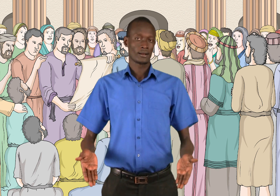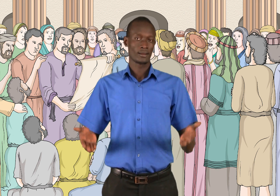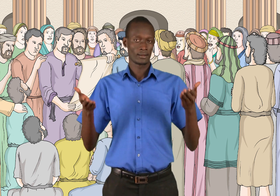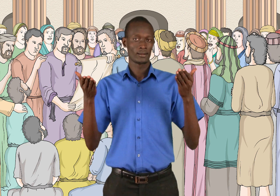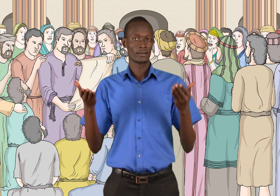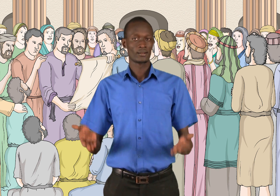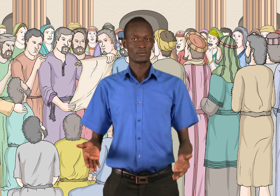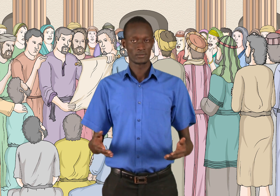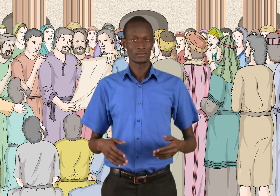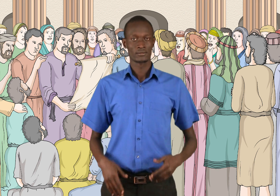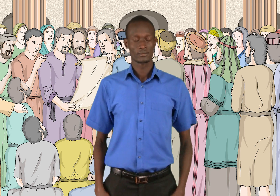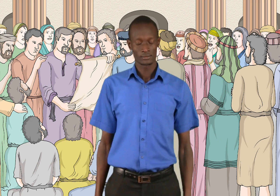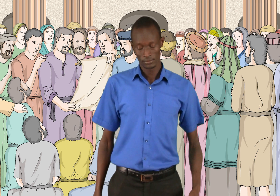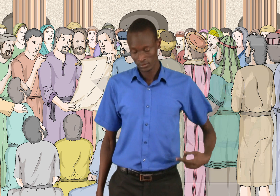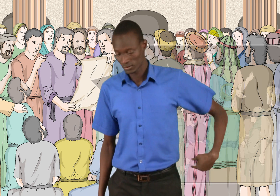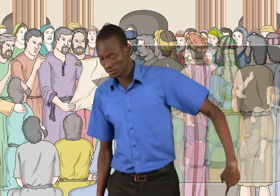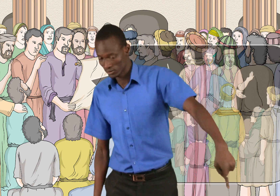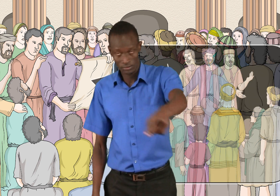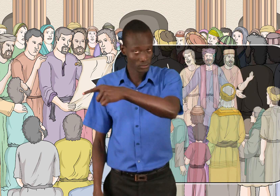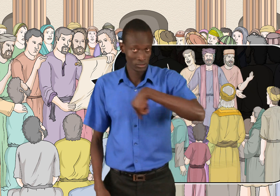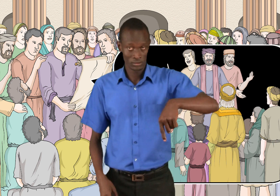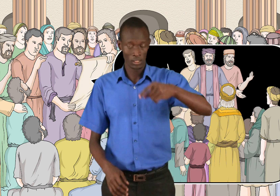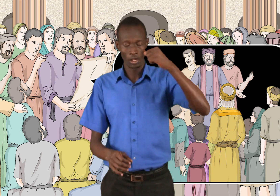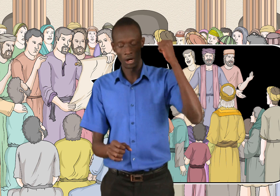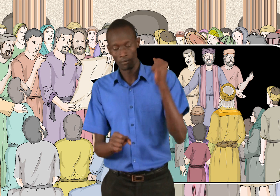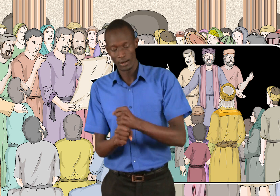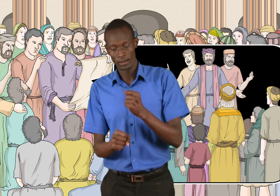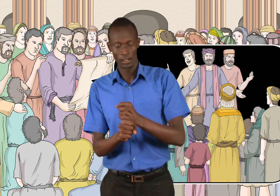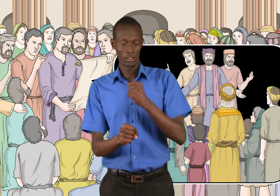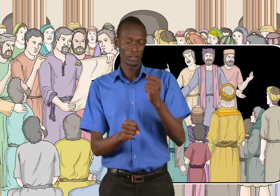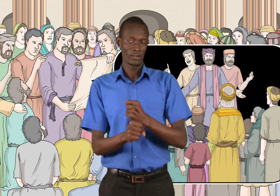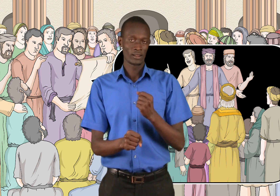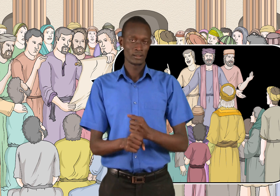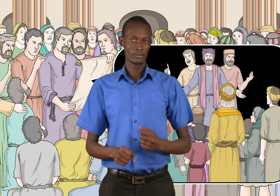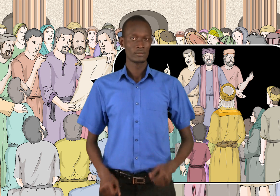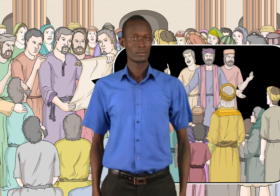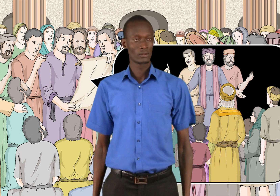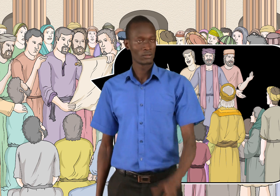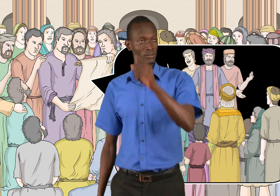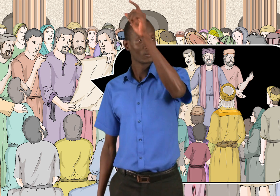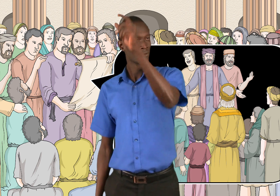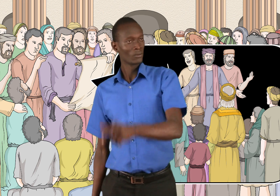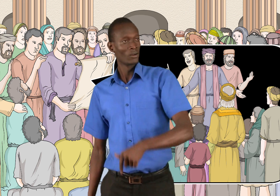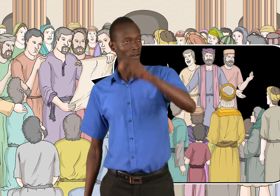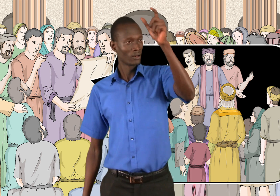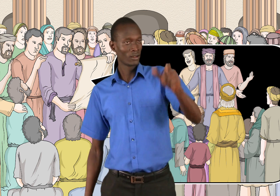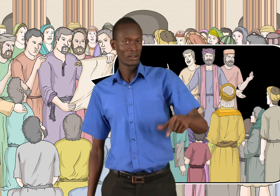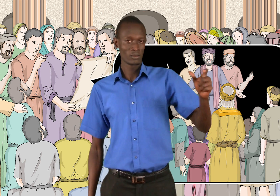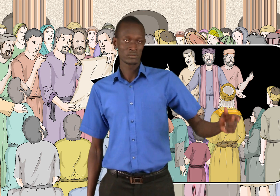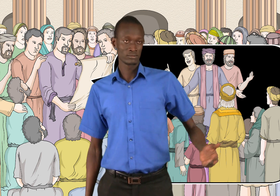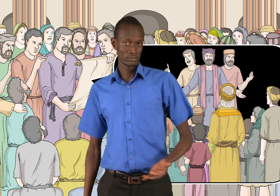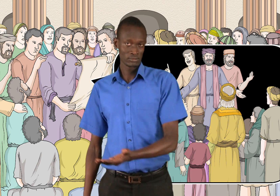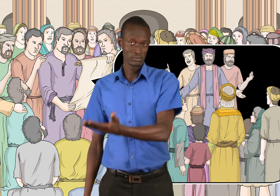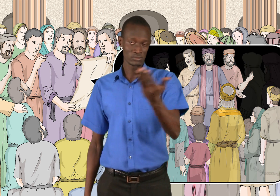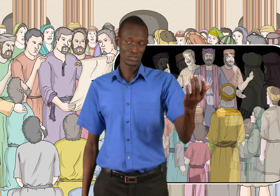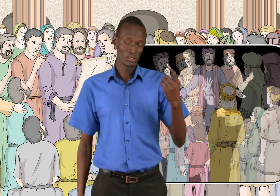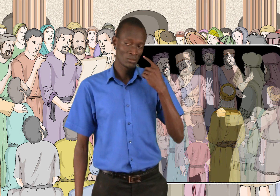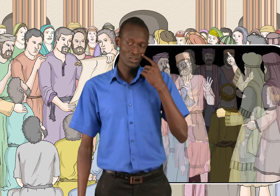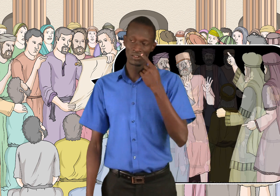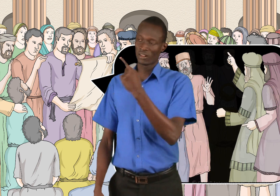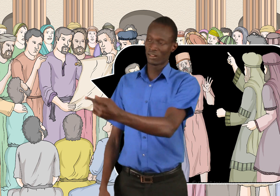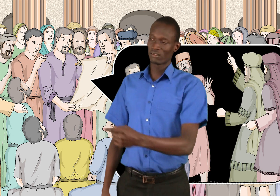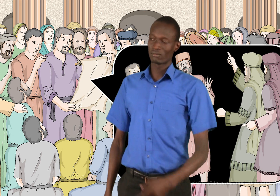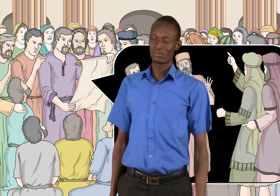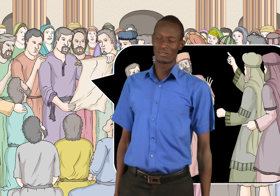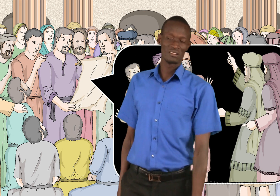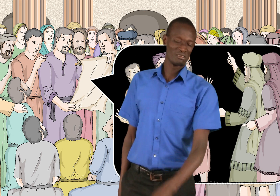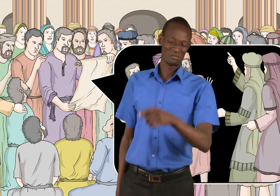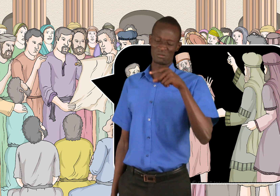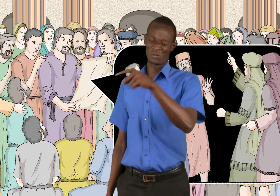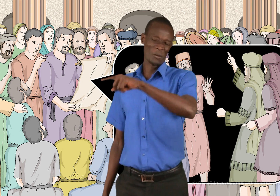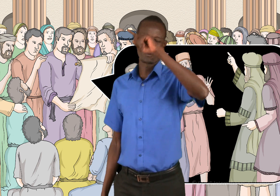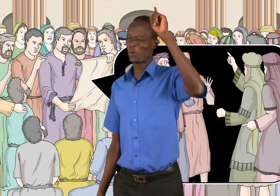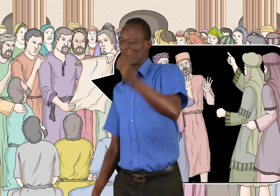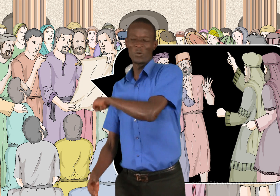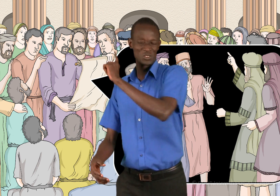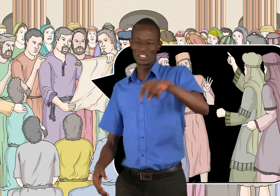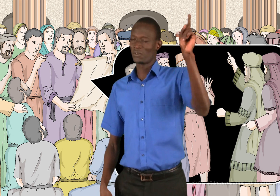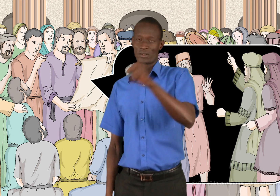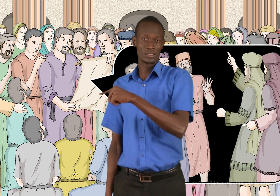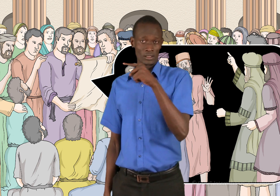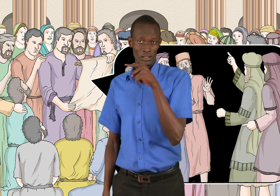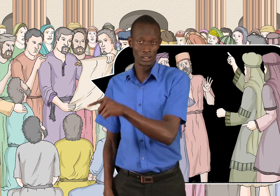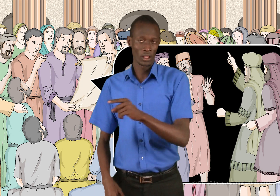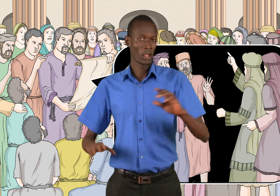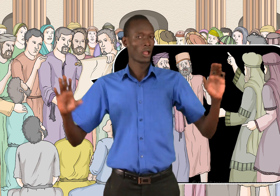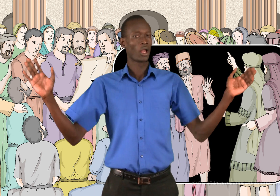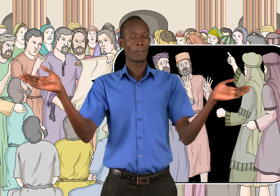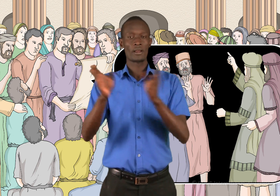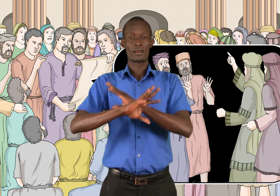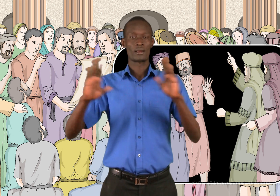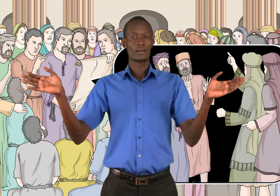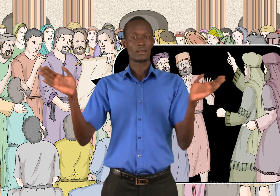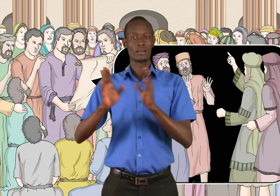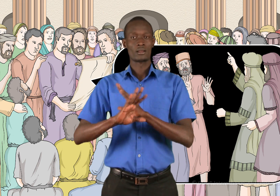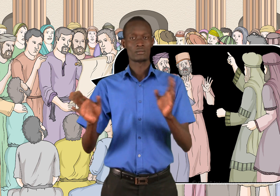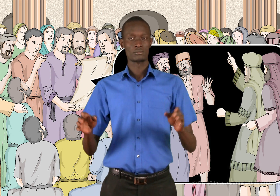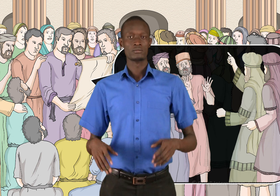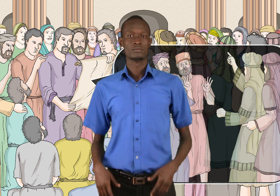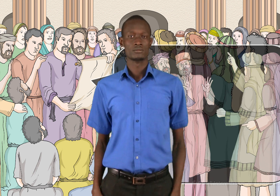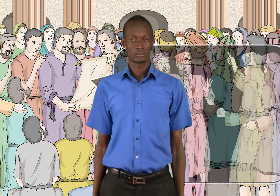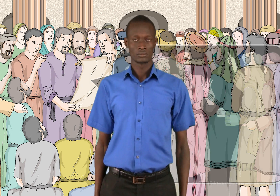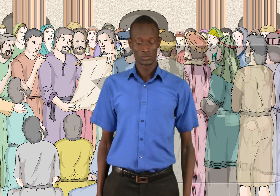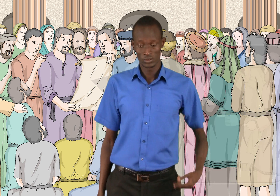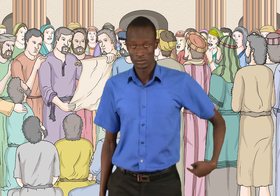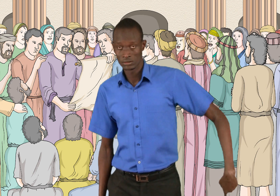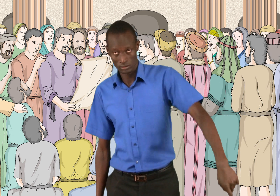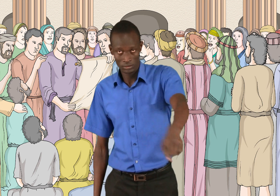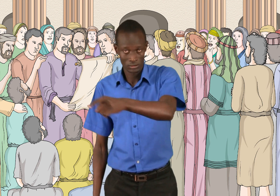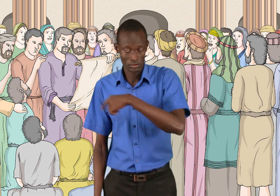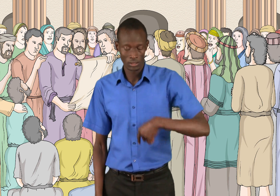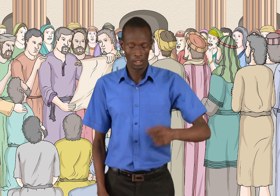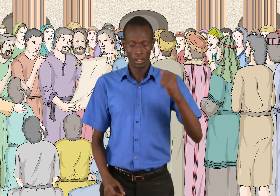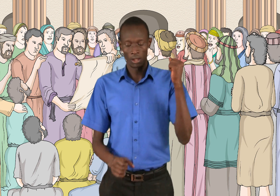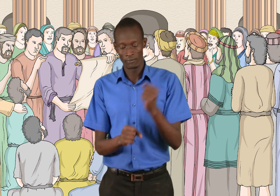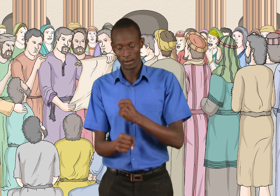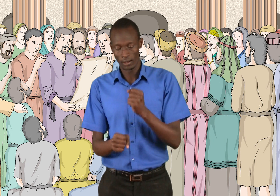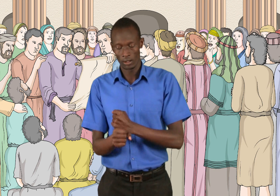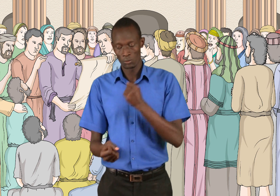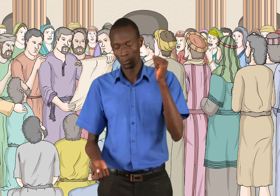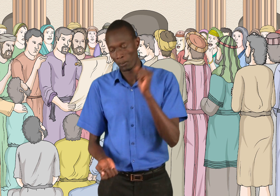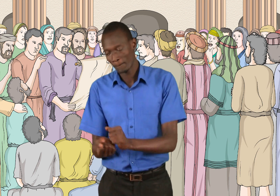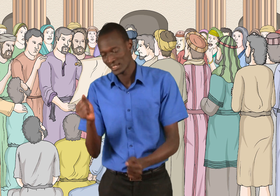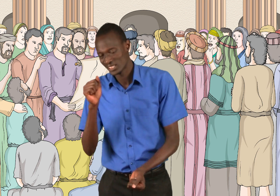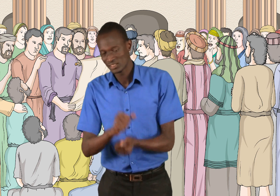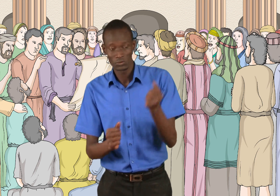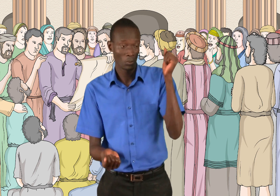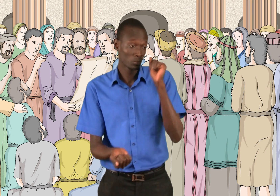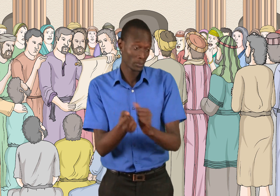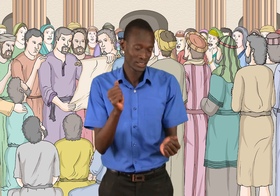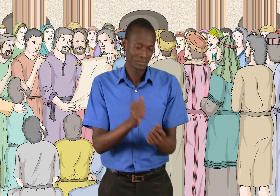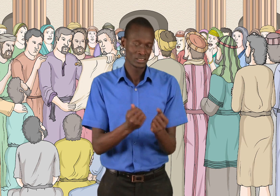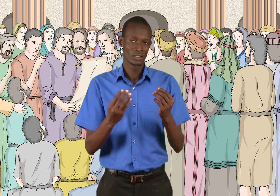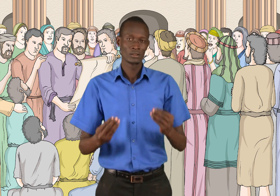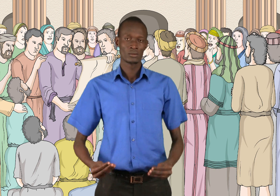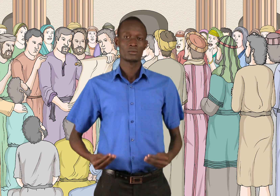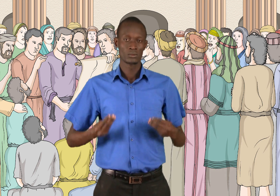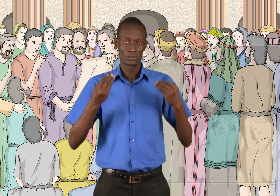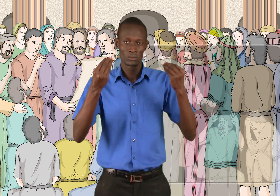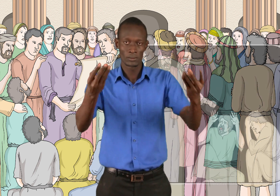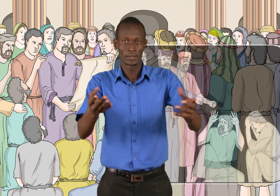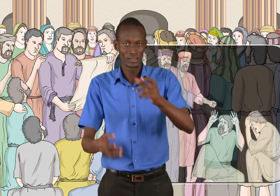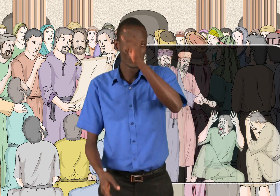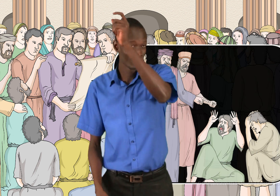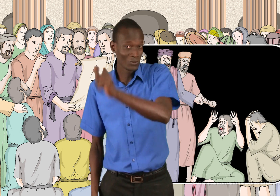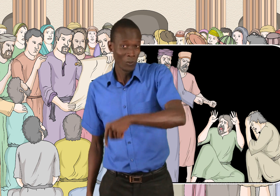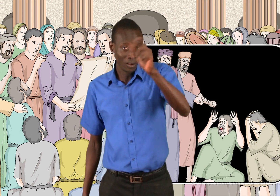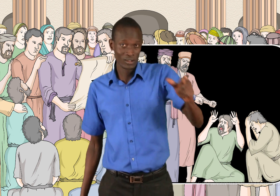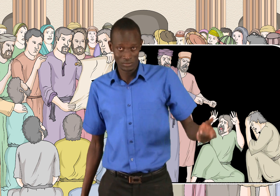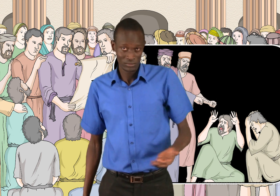We put no obstacle in anyone’s way, so that no one can discredit our ministry. Rather, as servants of God we commend ourselves in every way: in great endurance;